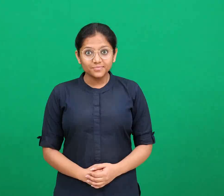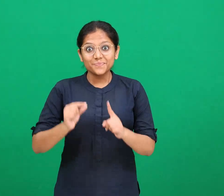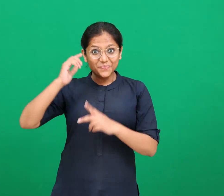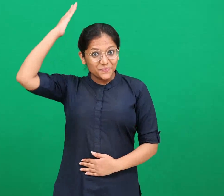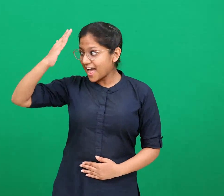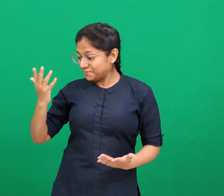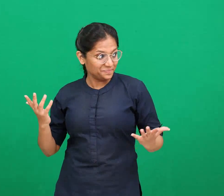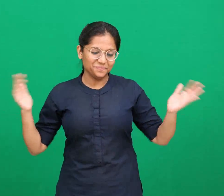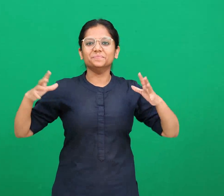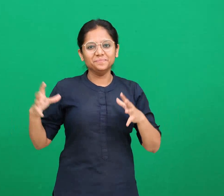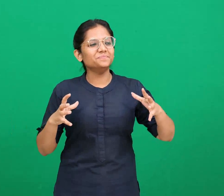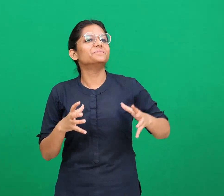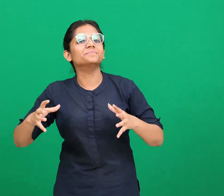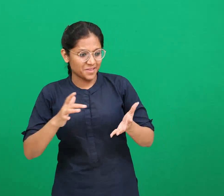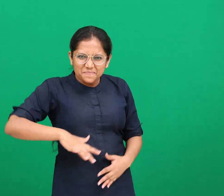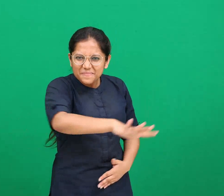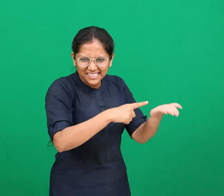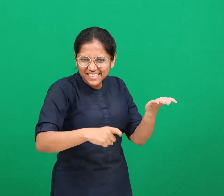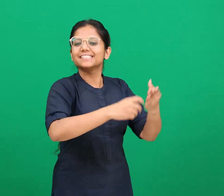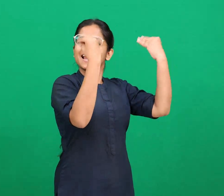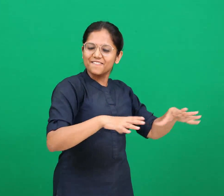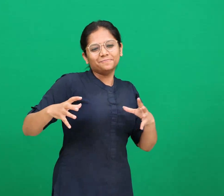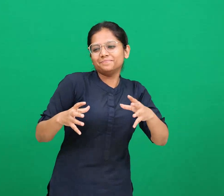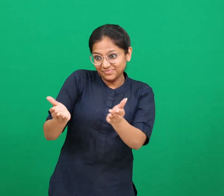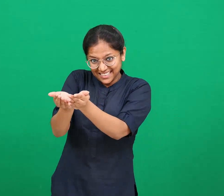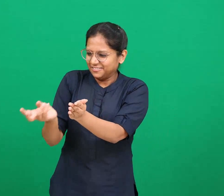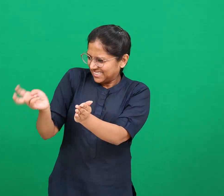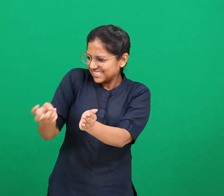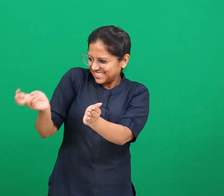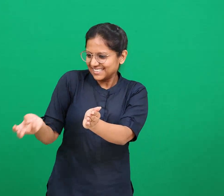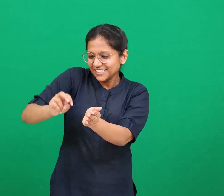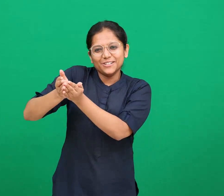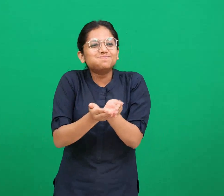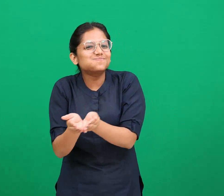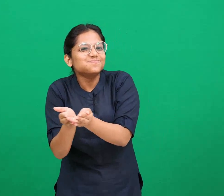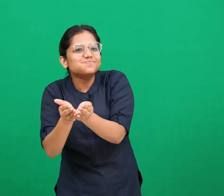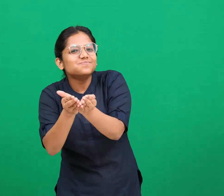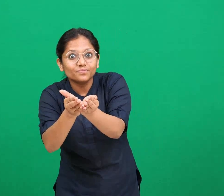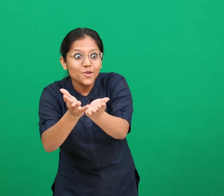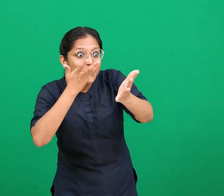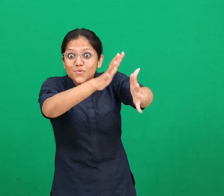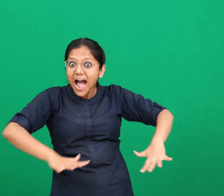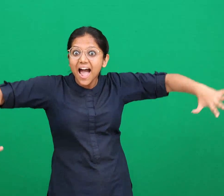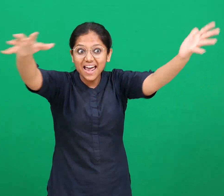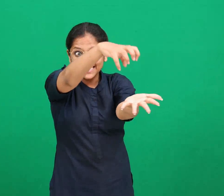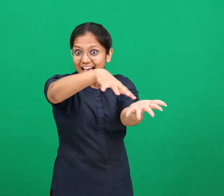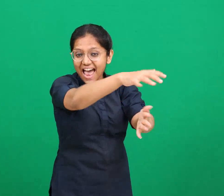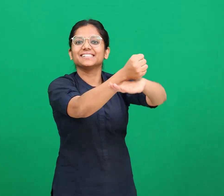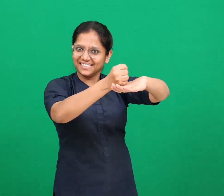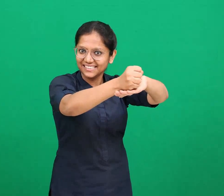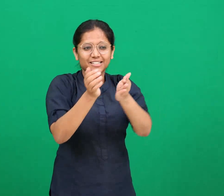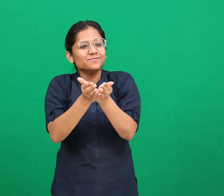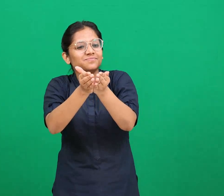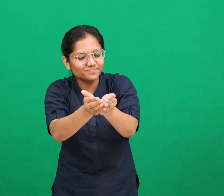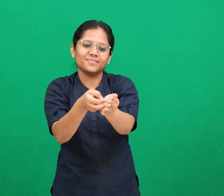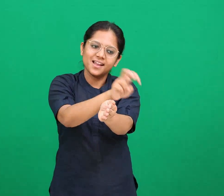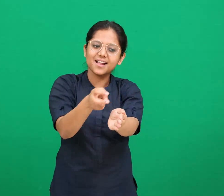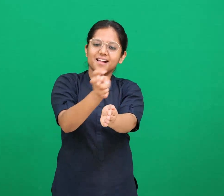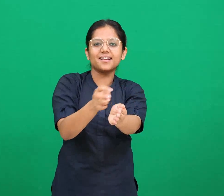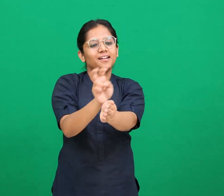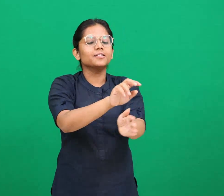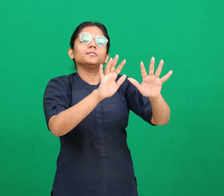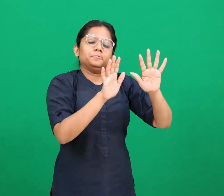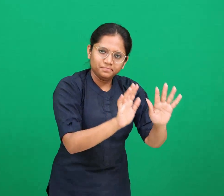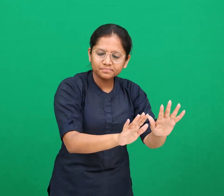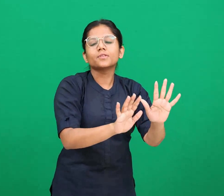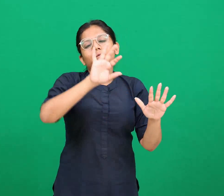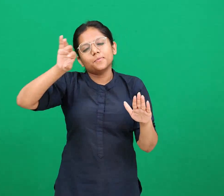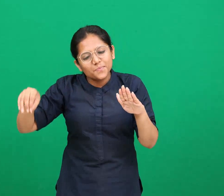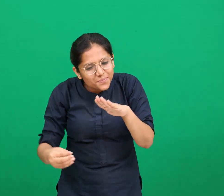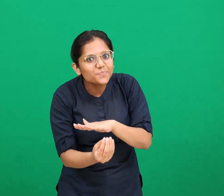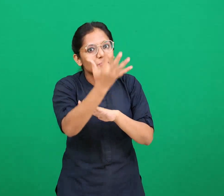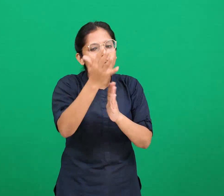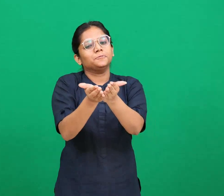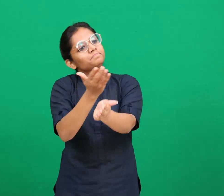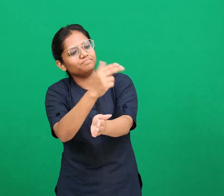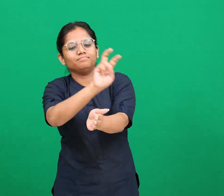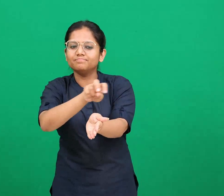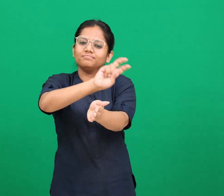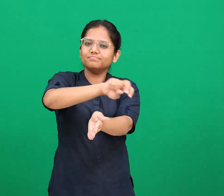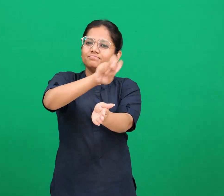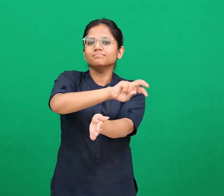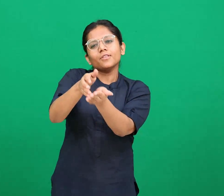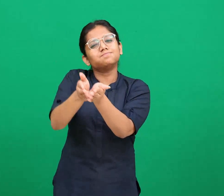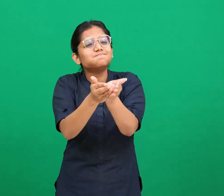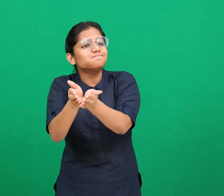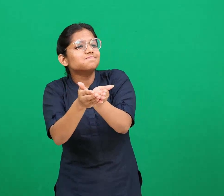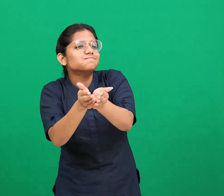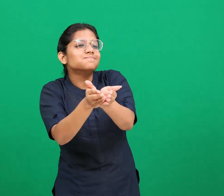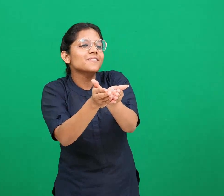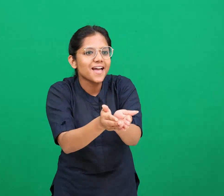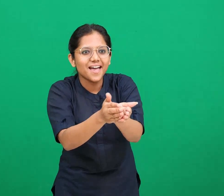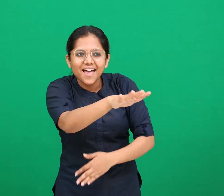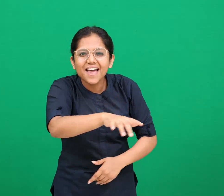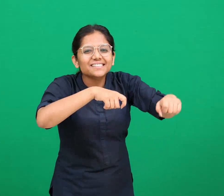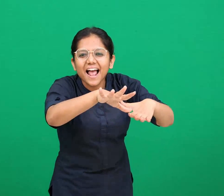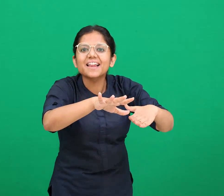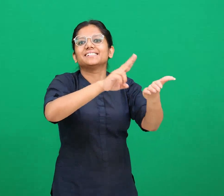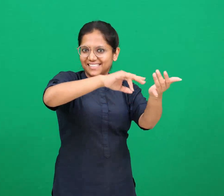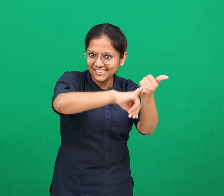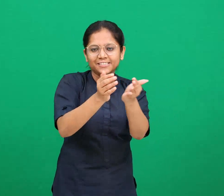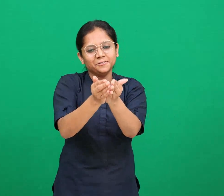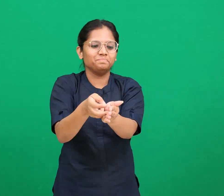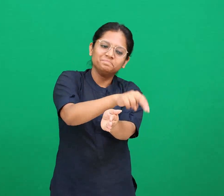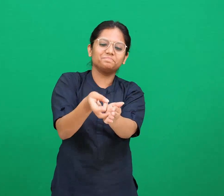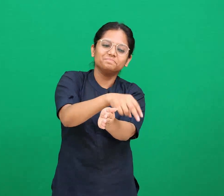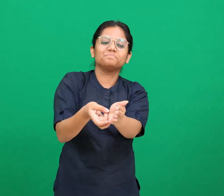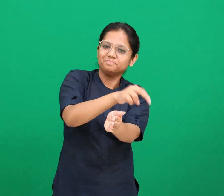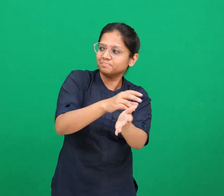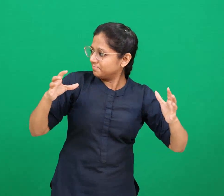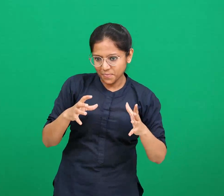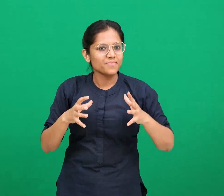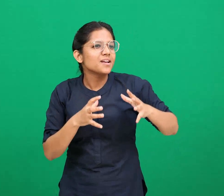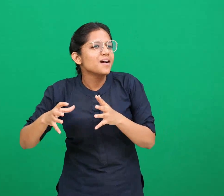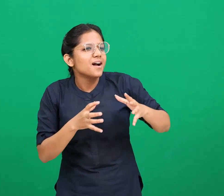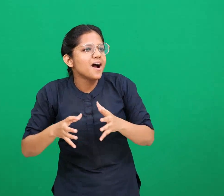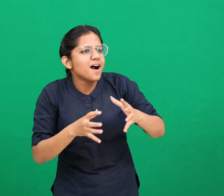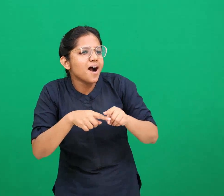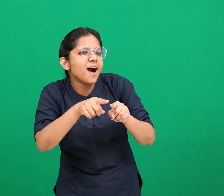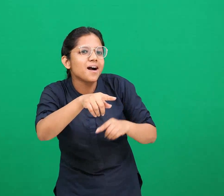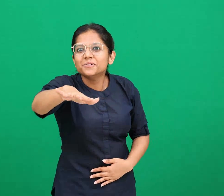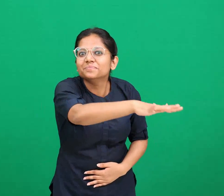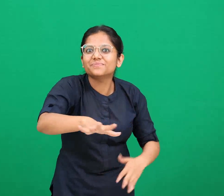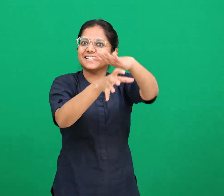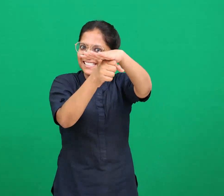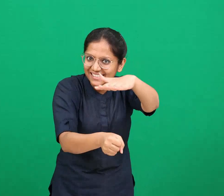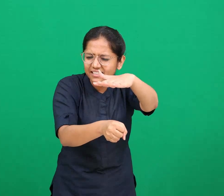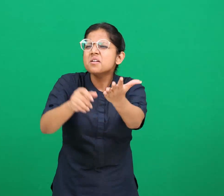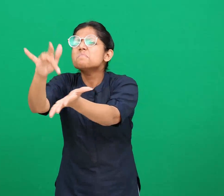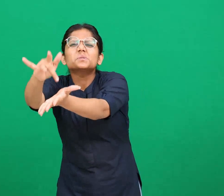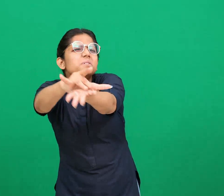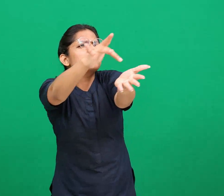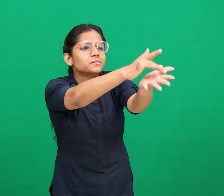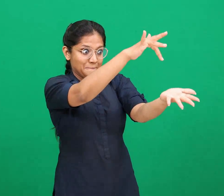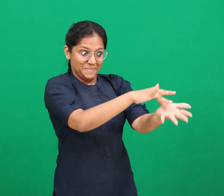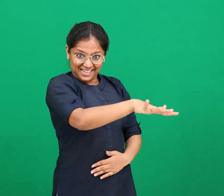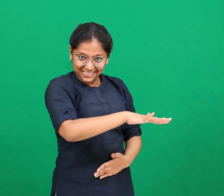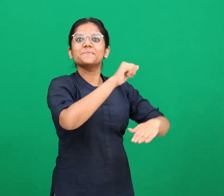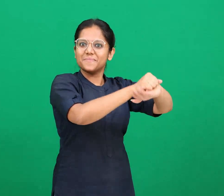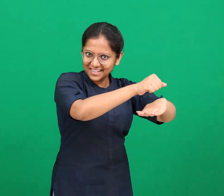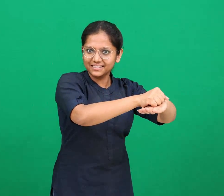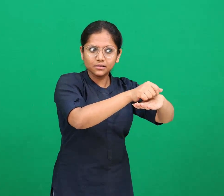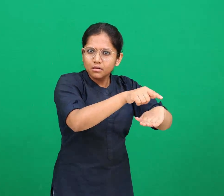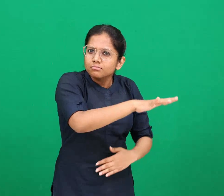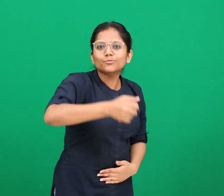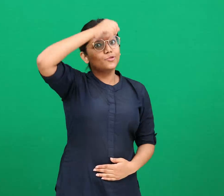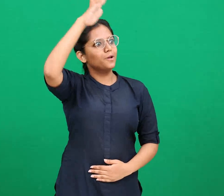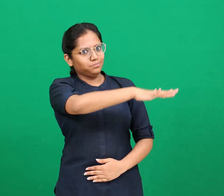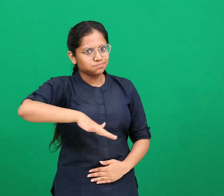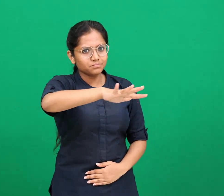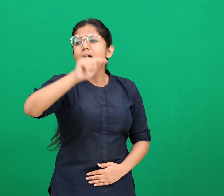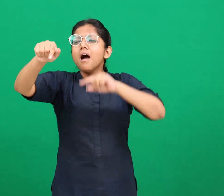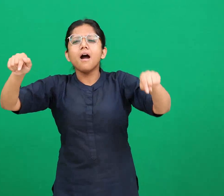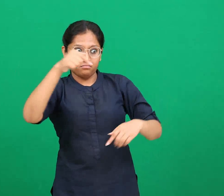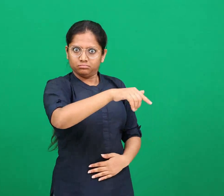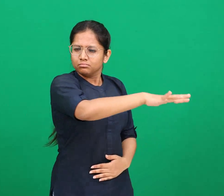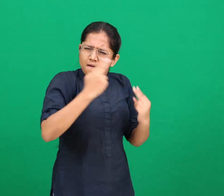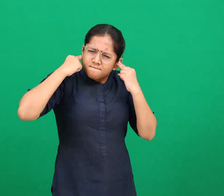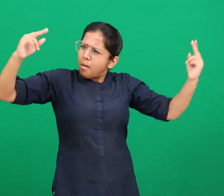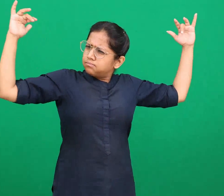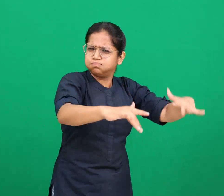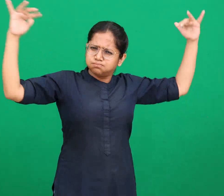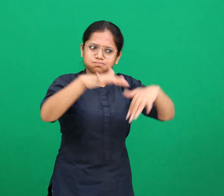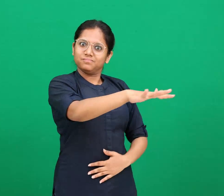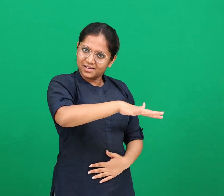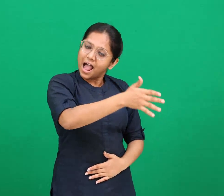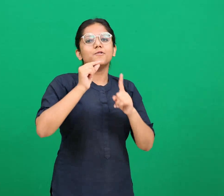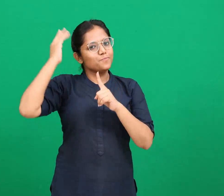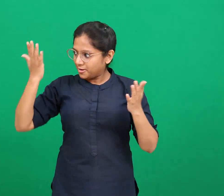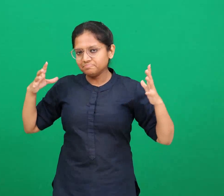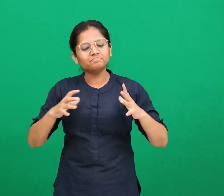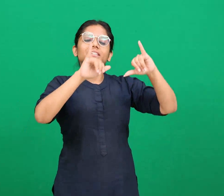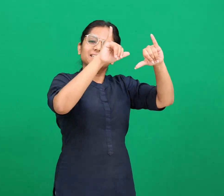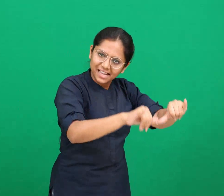We sailed from Troas straight to Samothrace, and the following day on to Neapolis. From there we went to the Roman colony of Philippi, the leading city of that district of Macedonia.